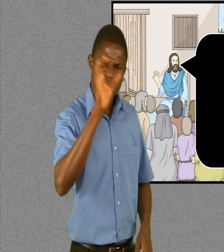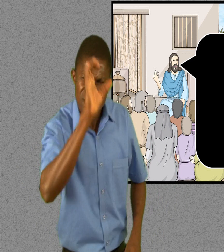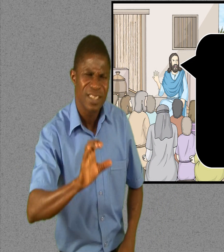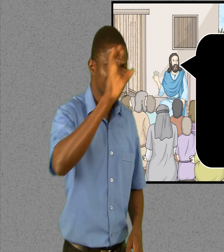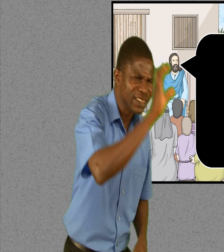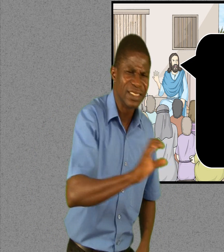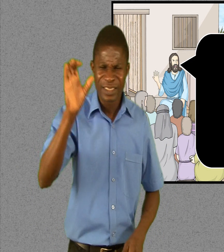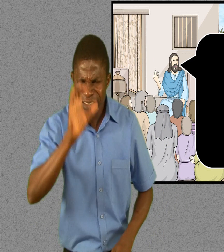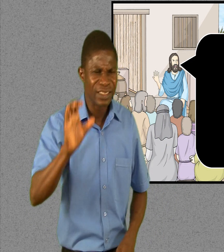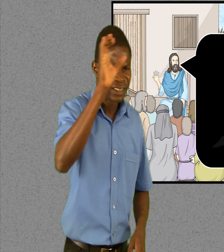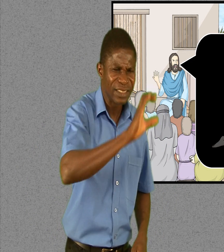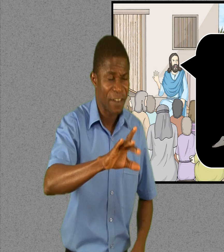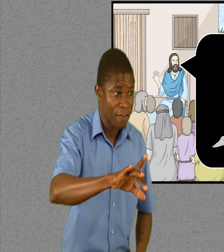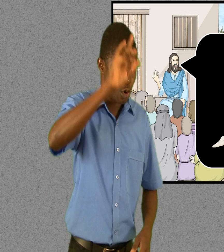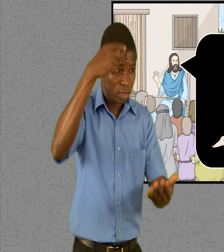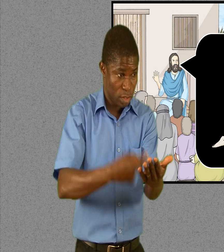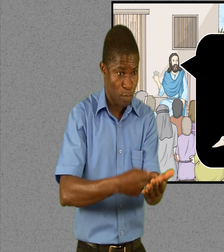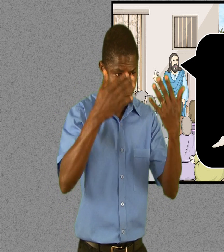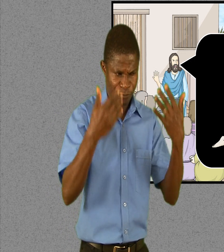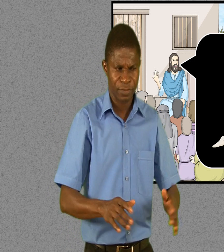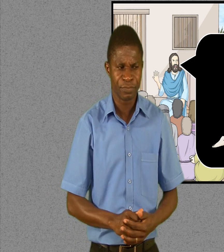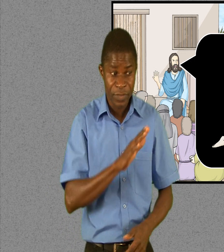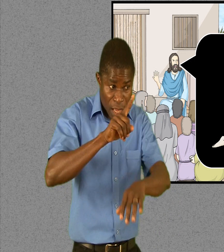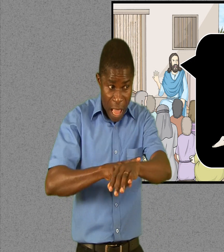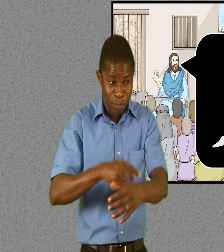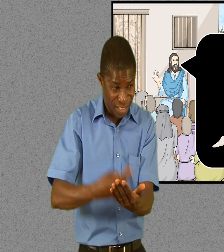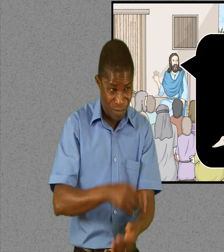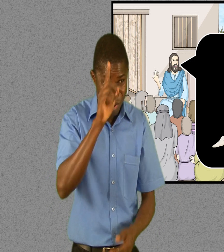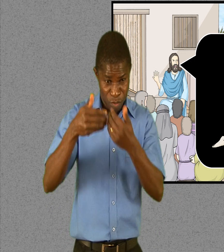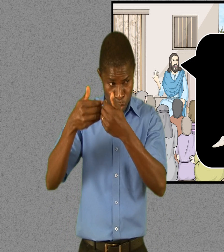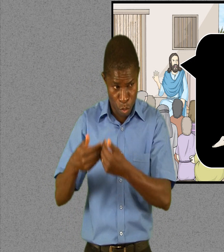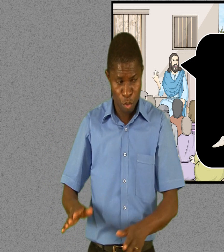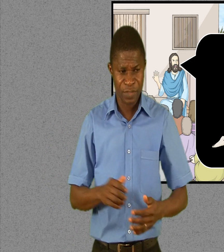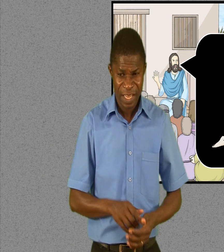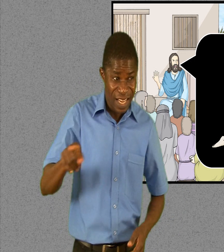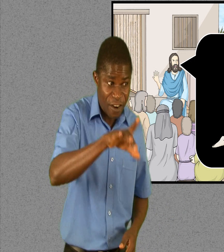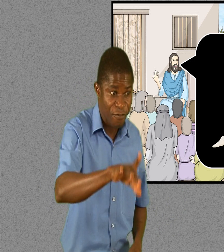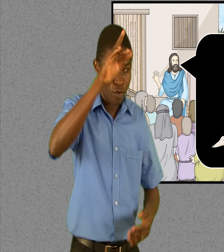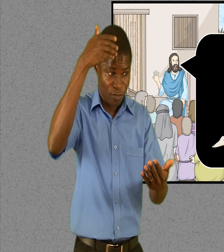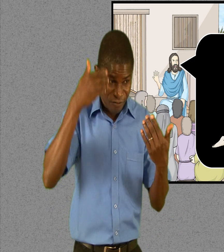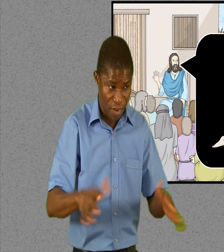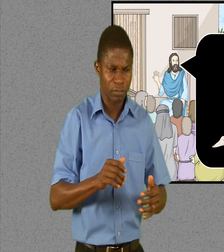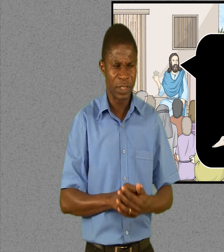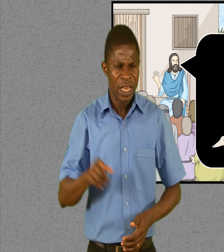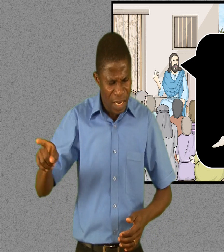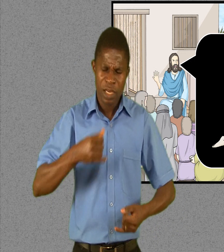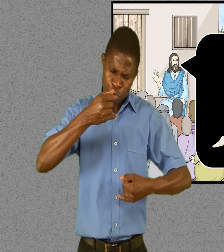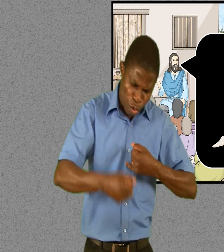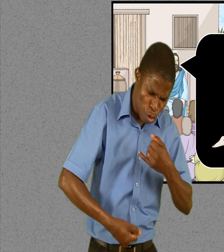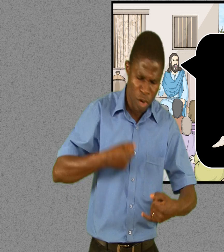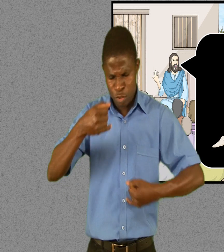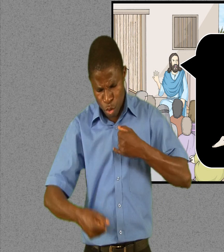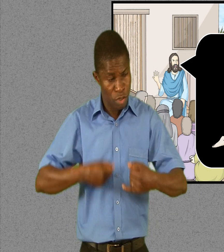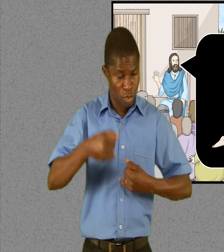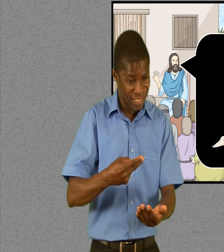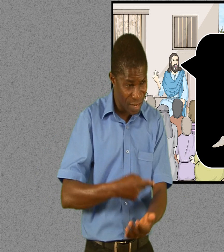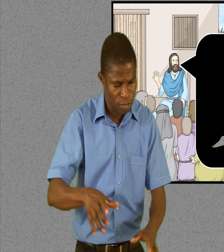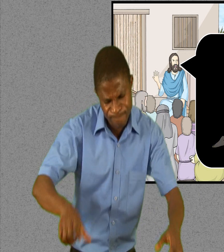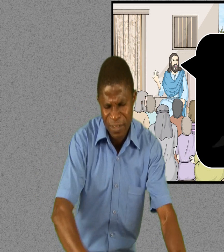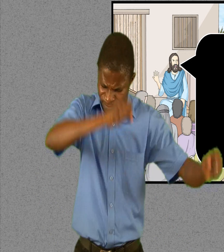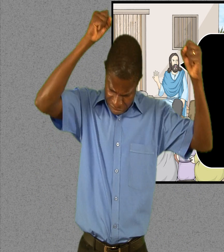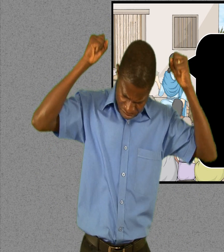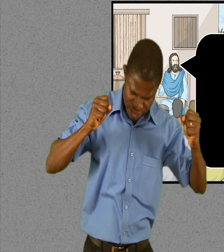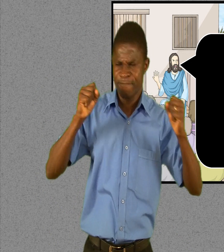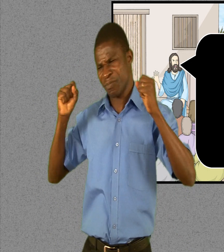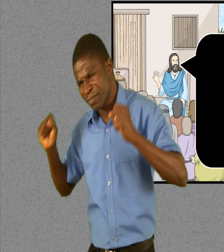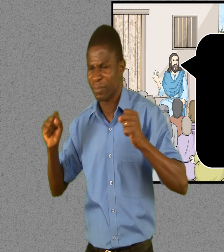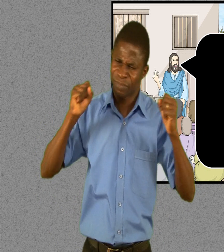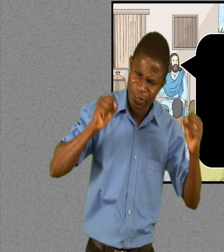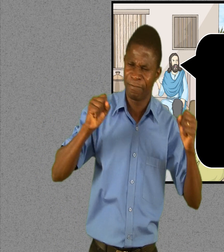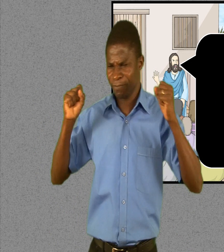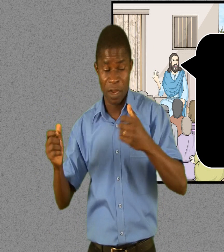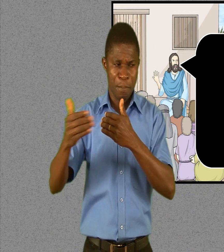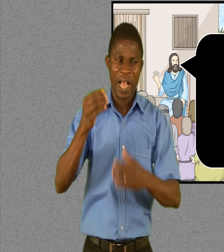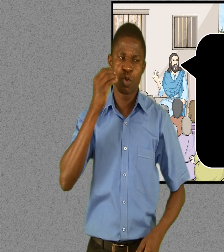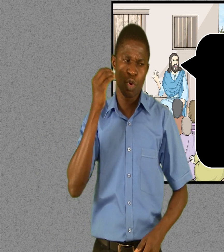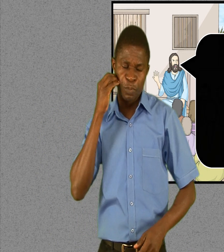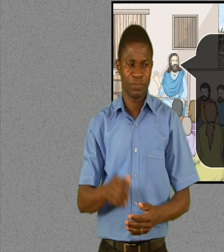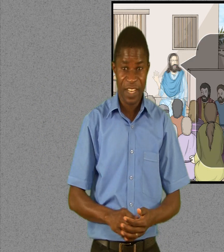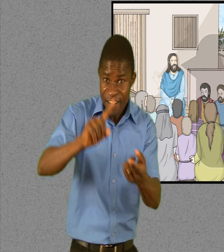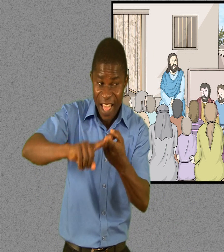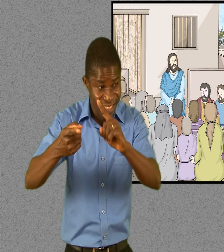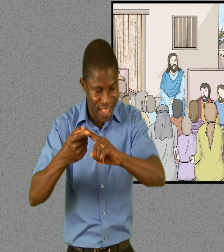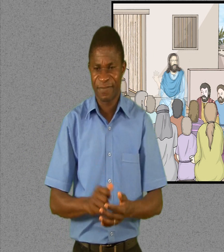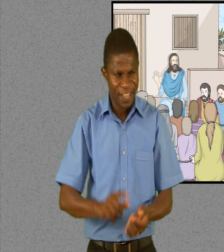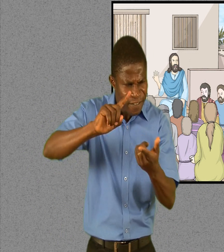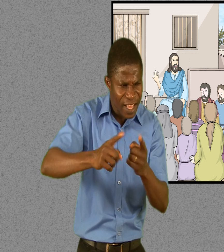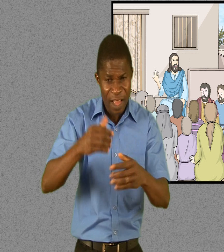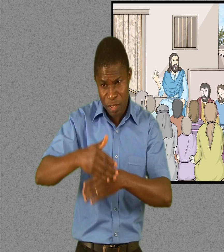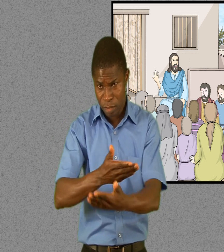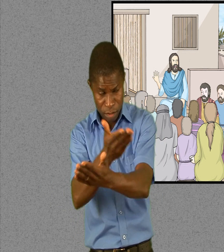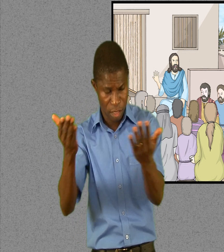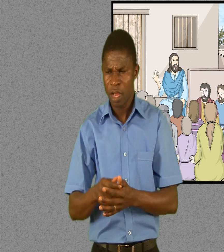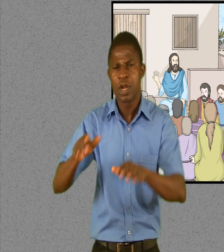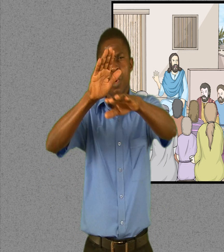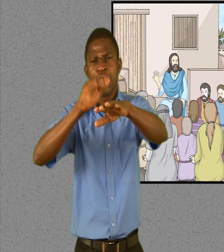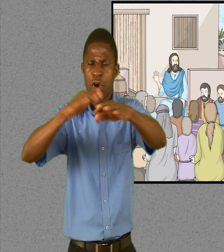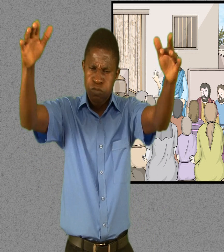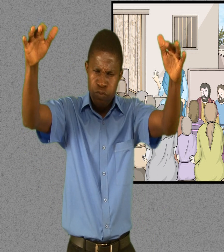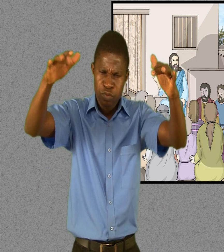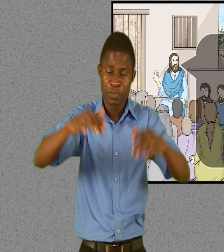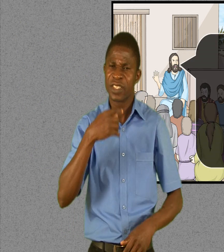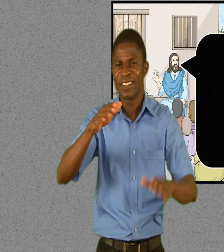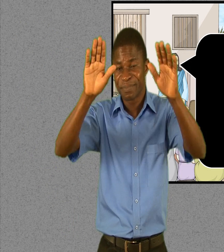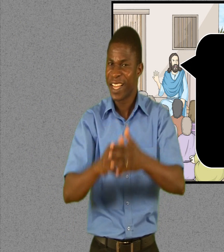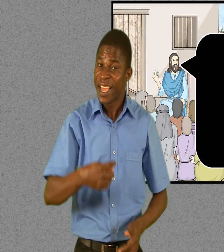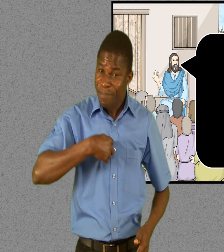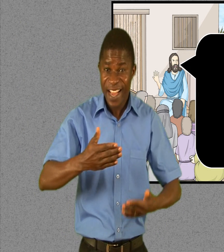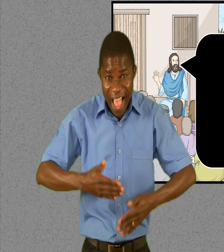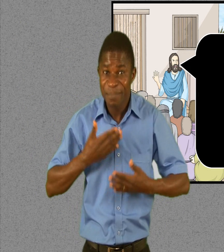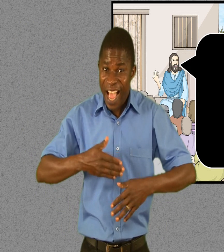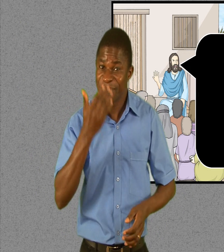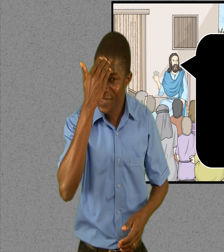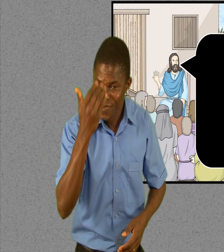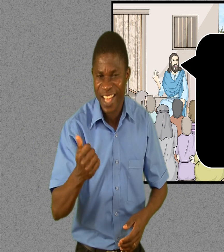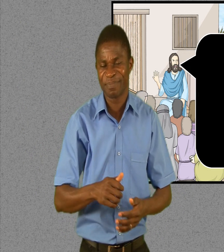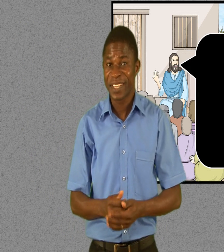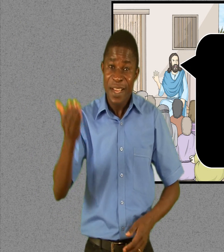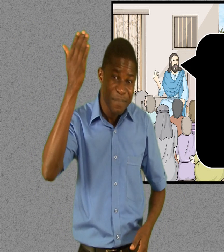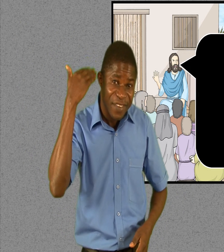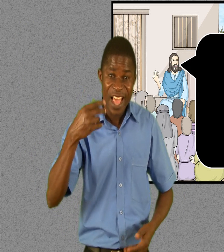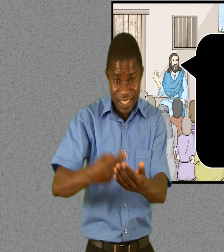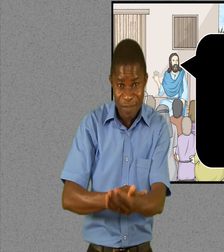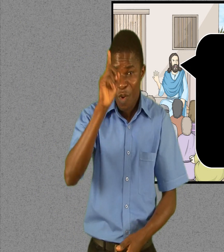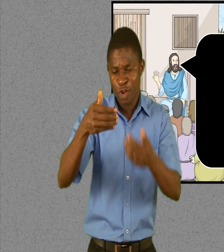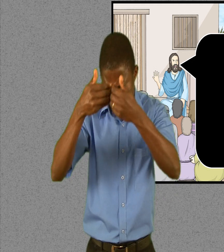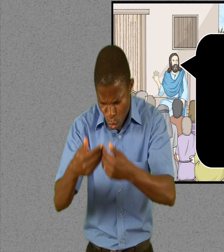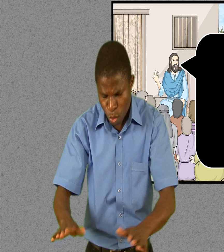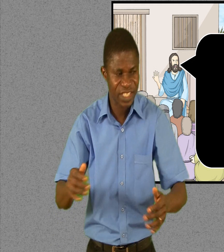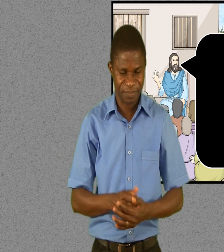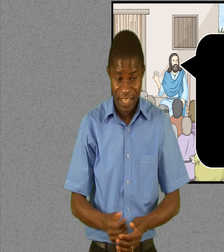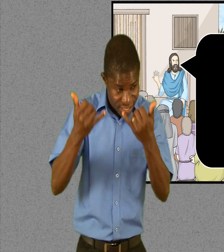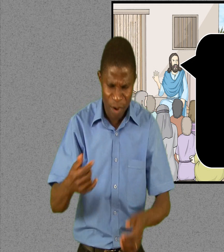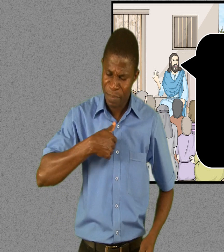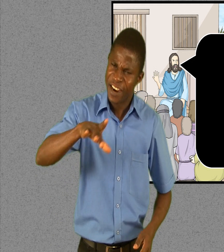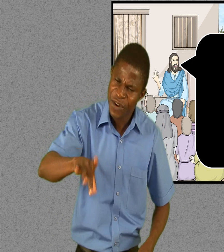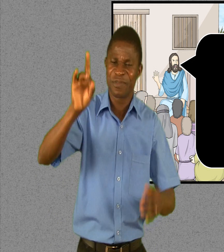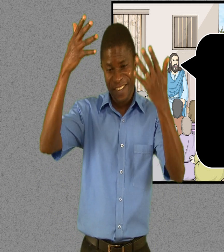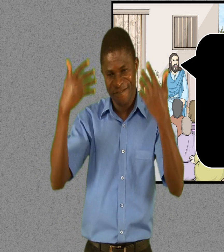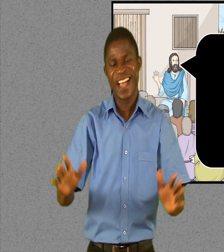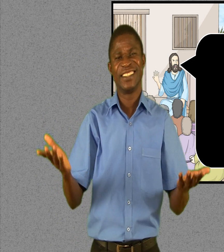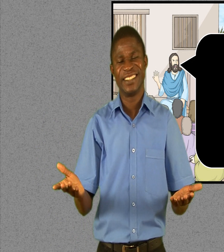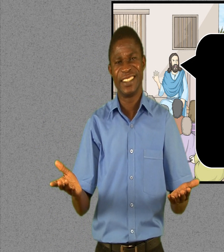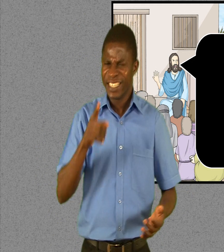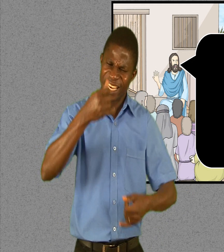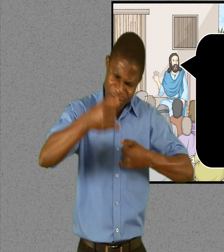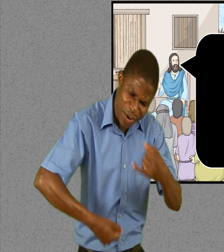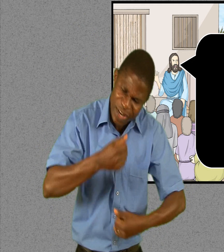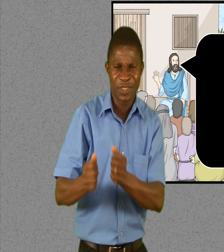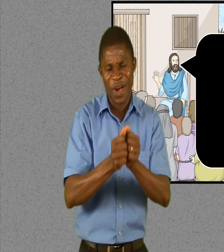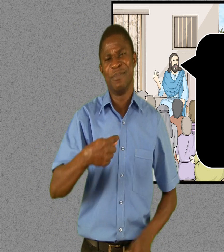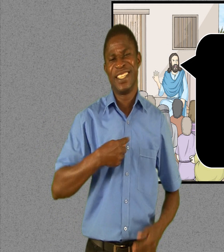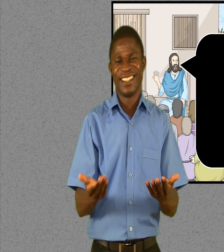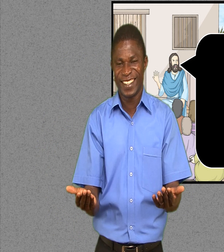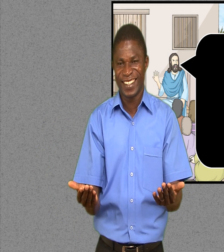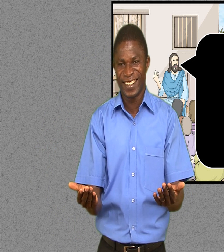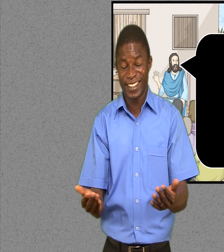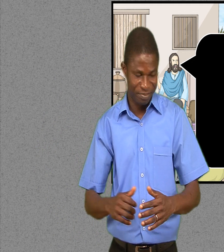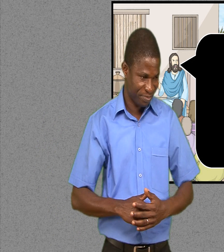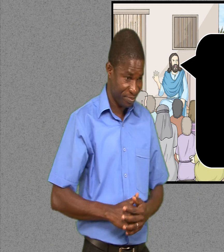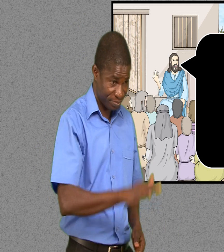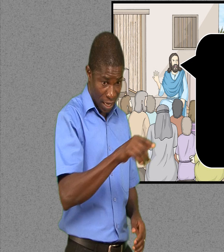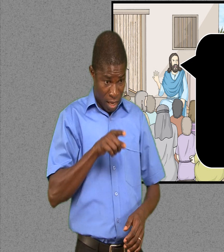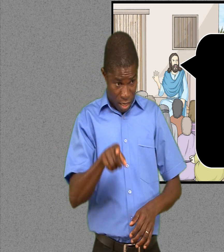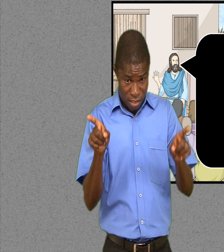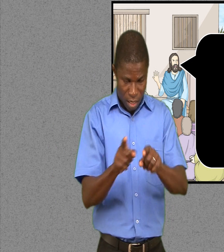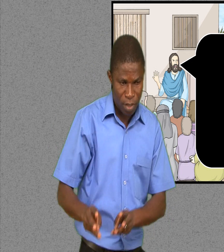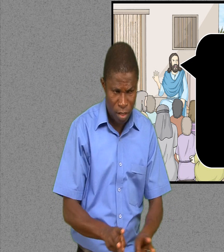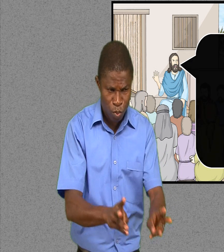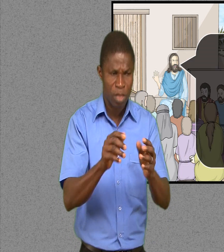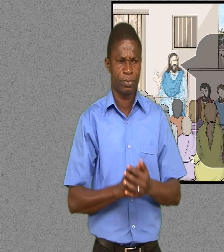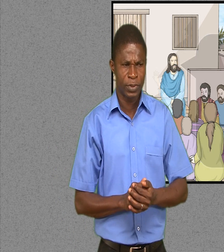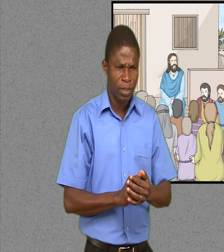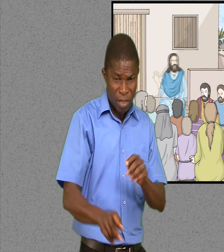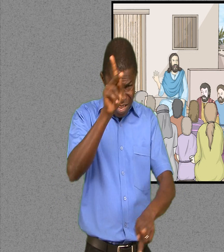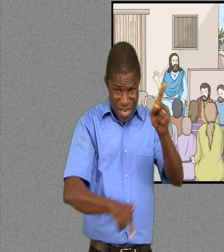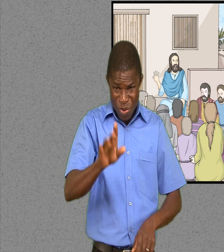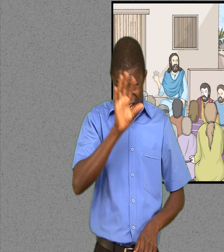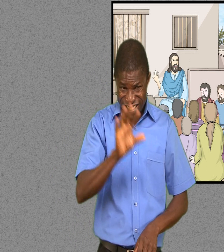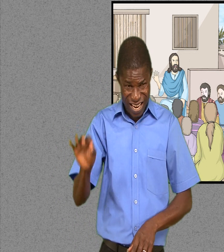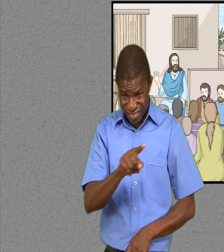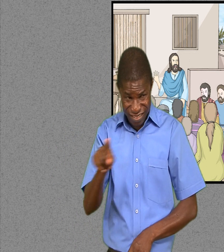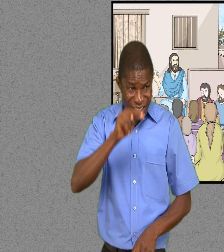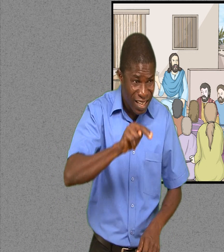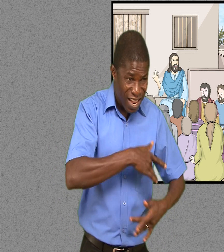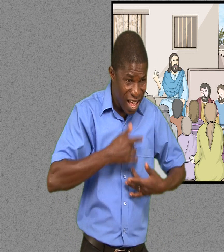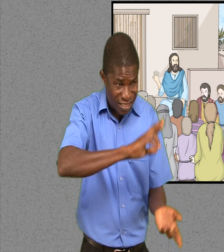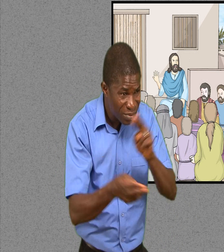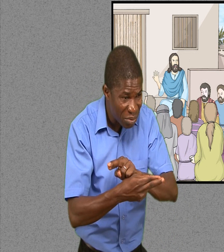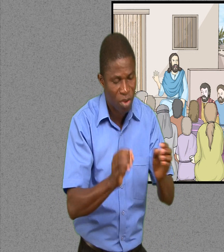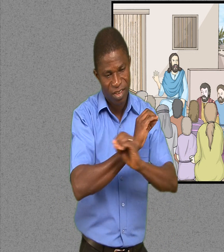And when he finds it, he joyfully puts it on his shoulders, comes home, and calls together his friends and neighbors to tell them, ‘Rejoice with me, for I have found my lost sheep!’